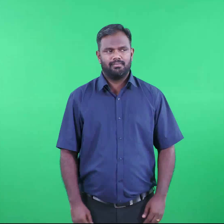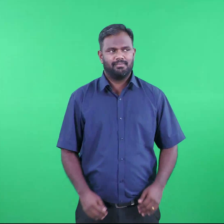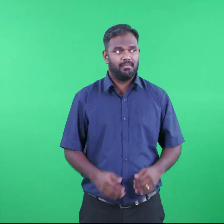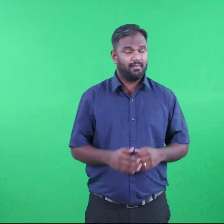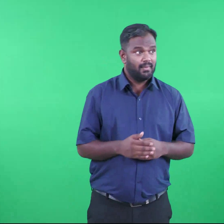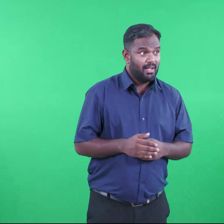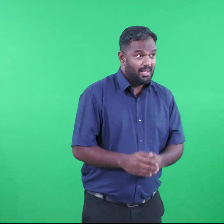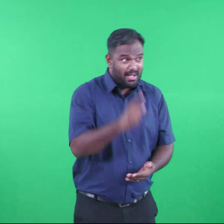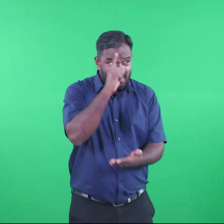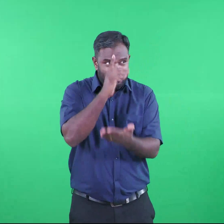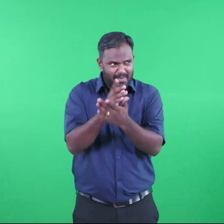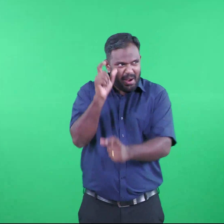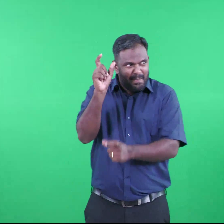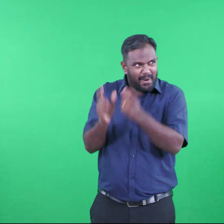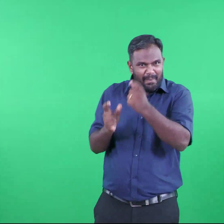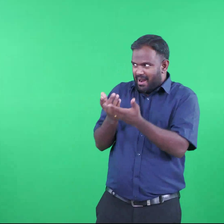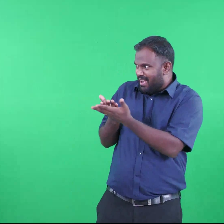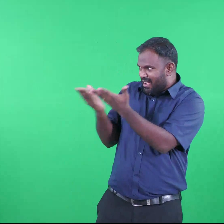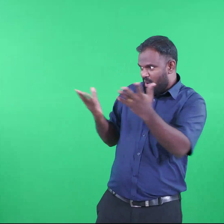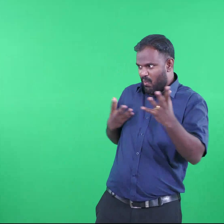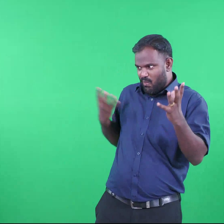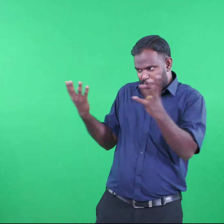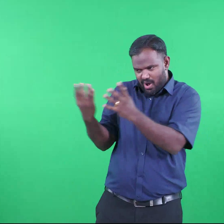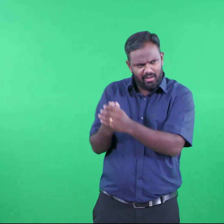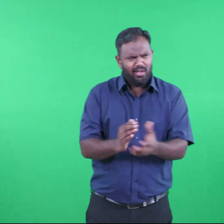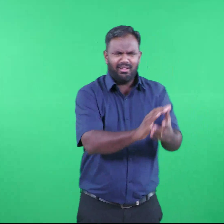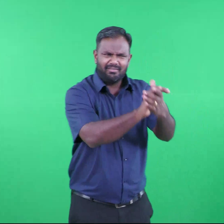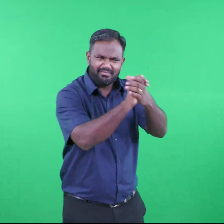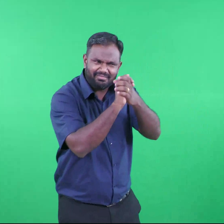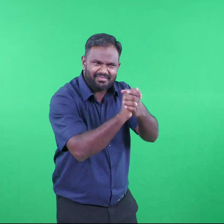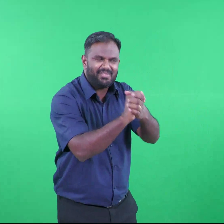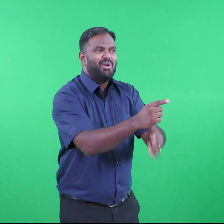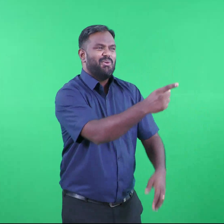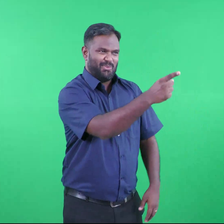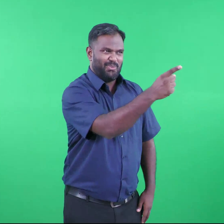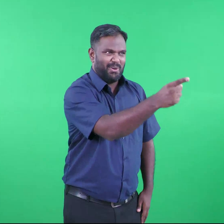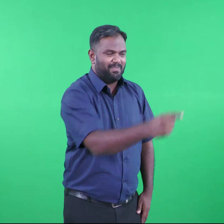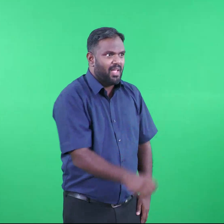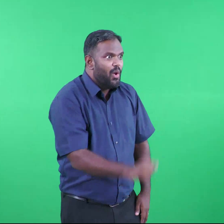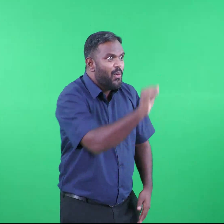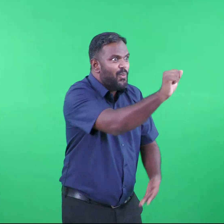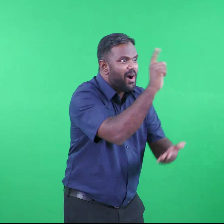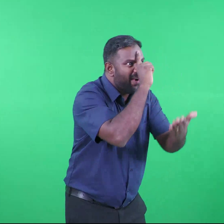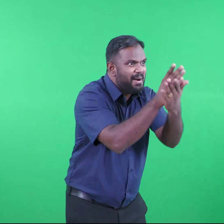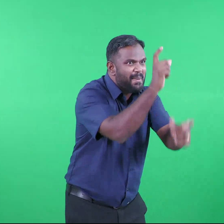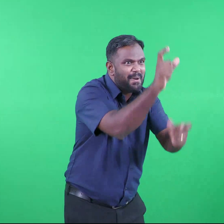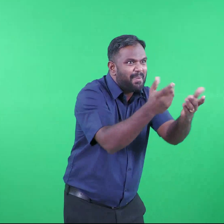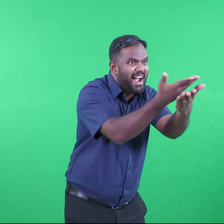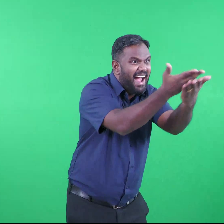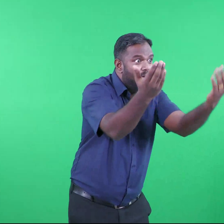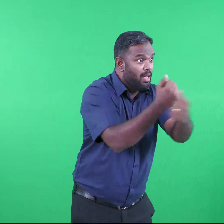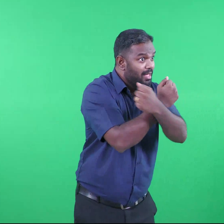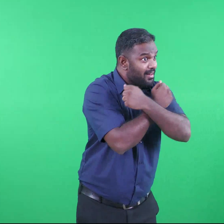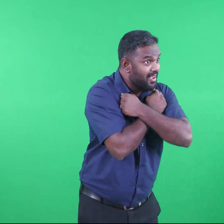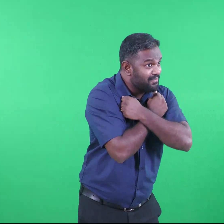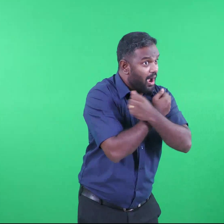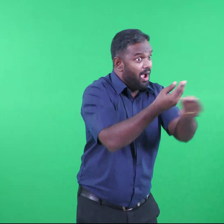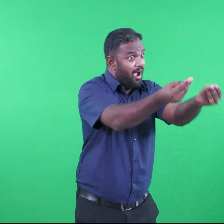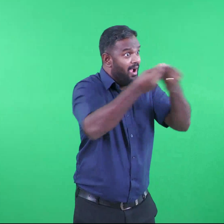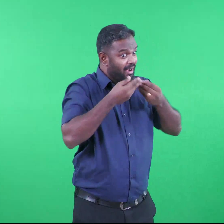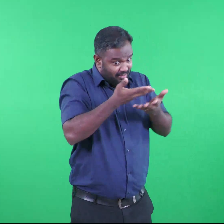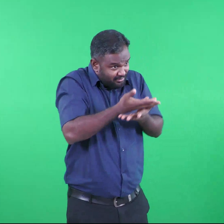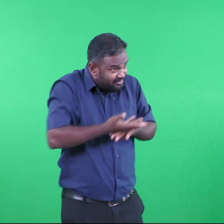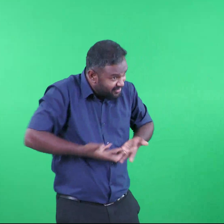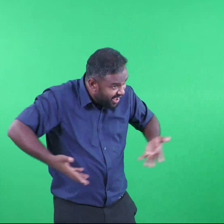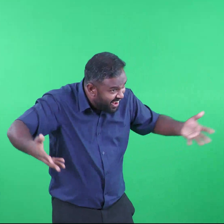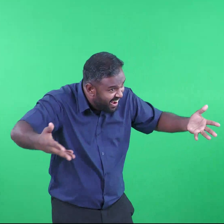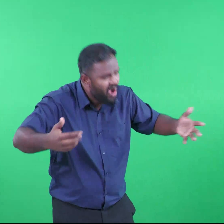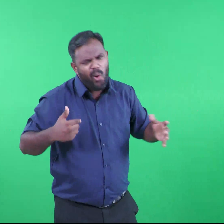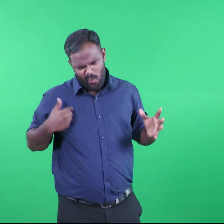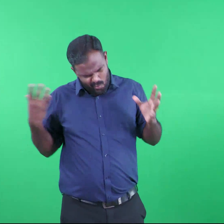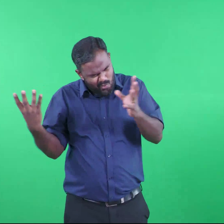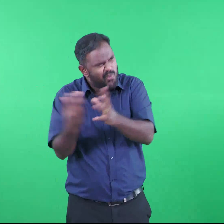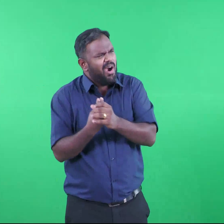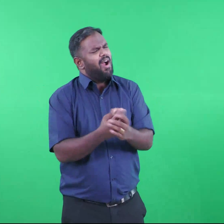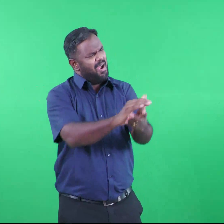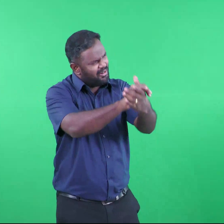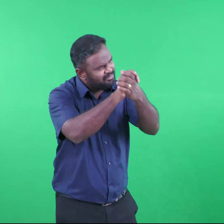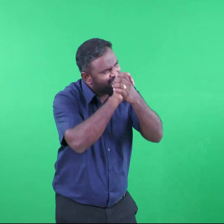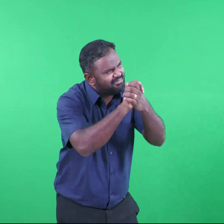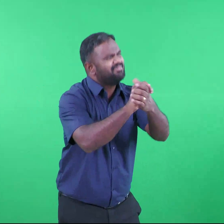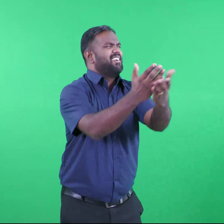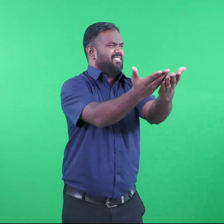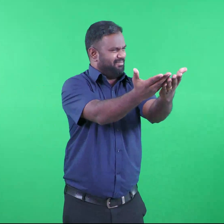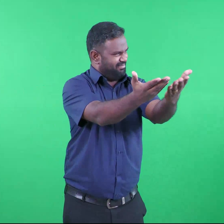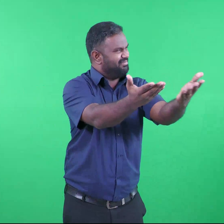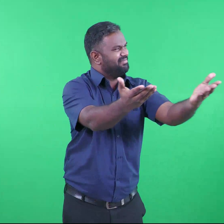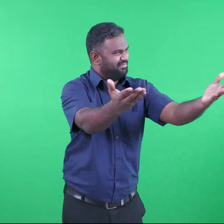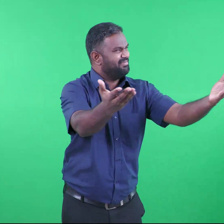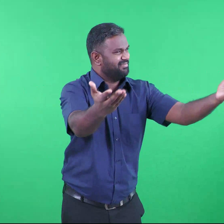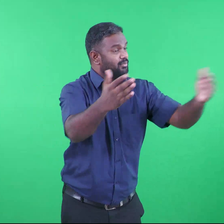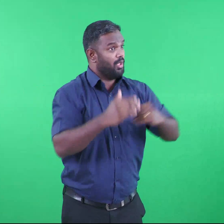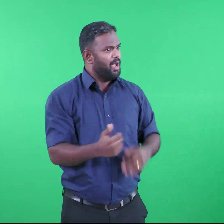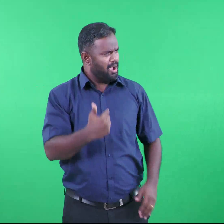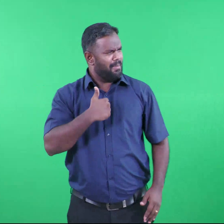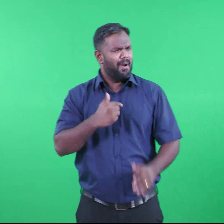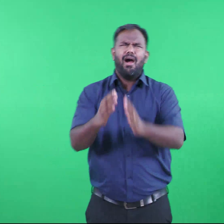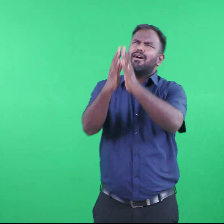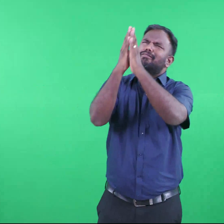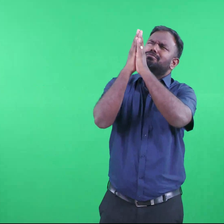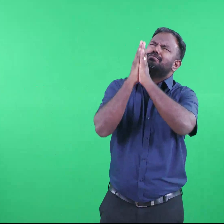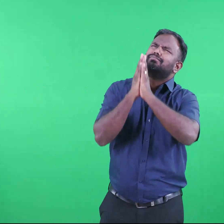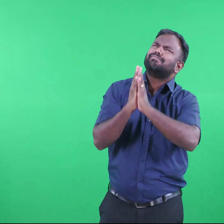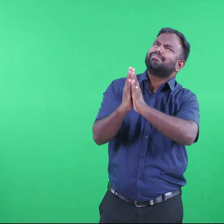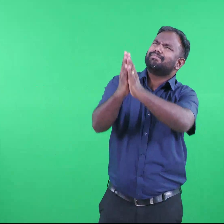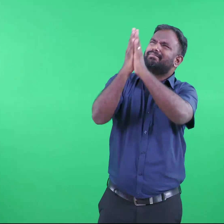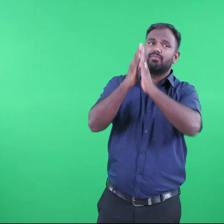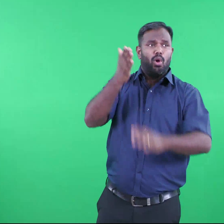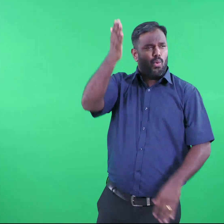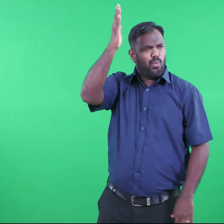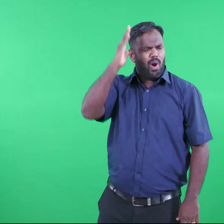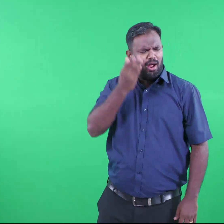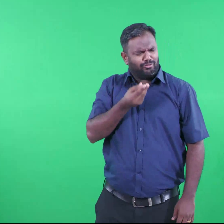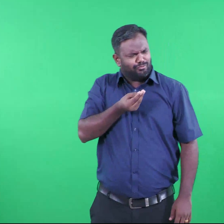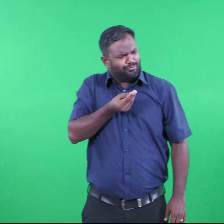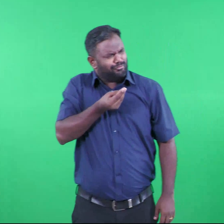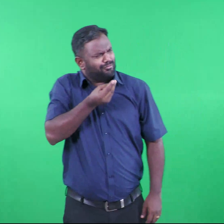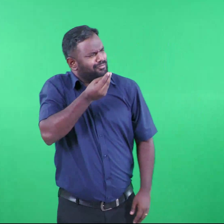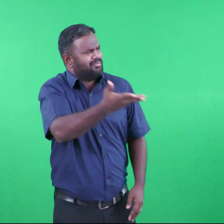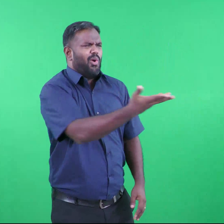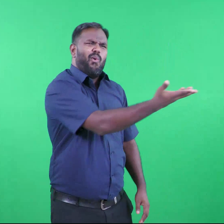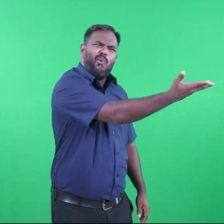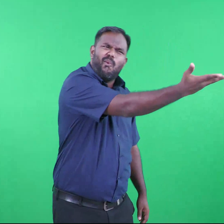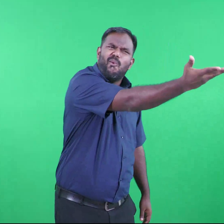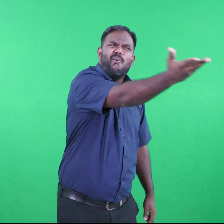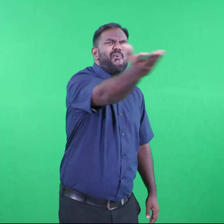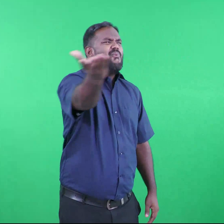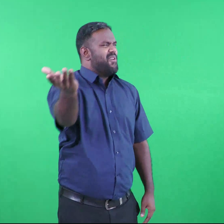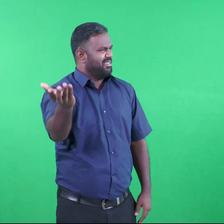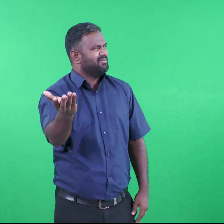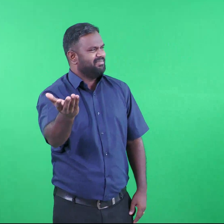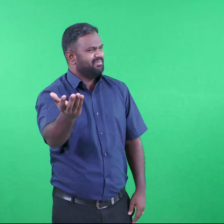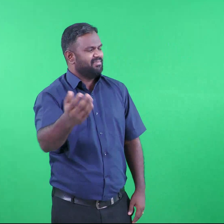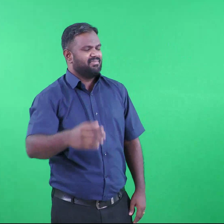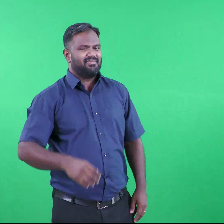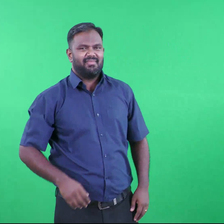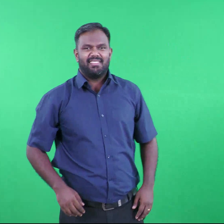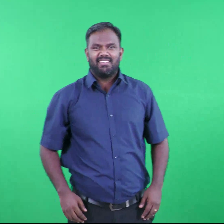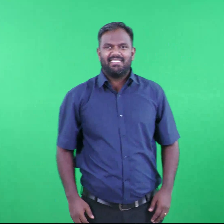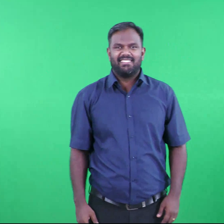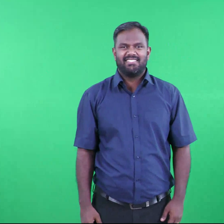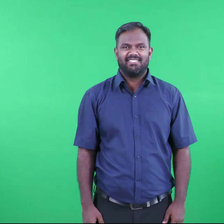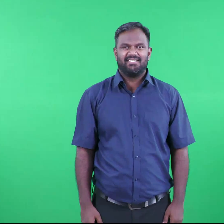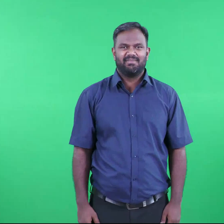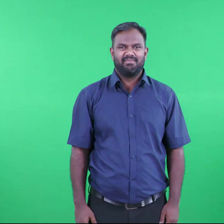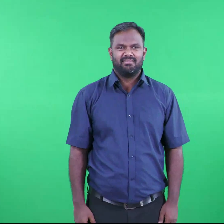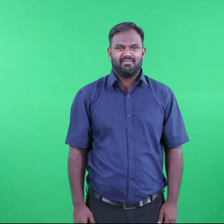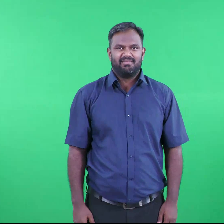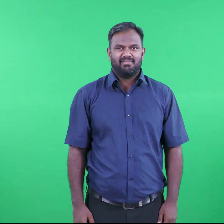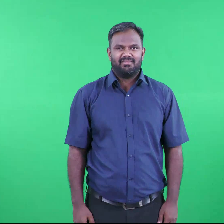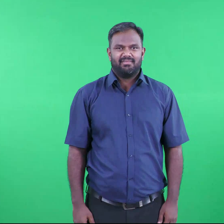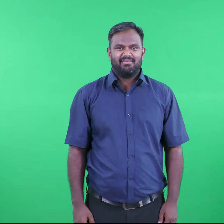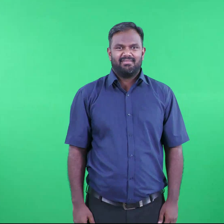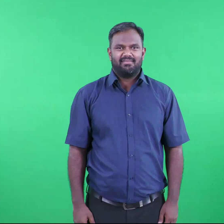All who are with me send you greetings. Greet those who love us in the faith. Grace be with all of you.